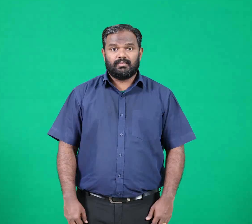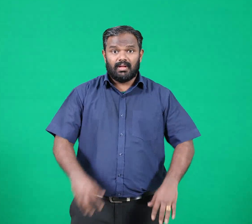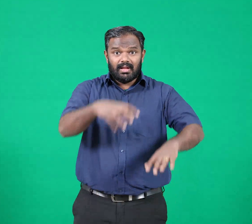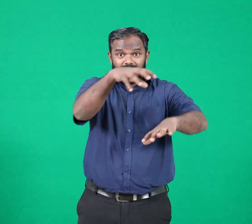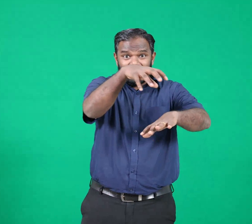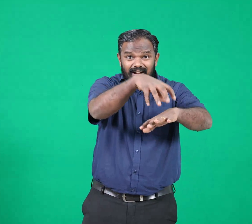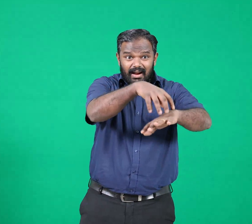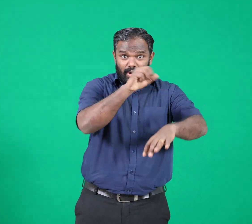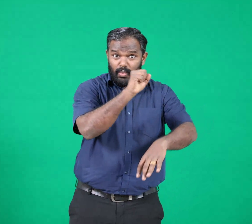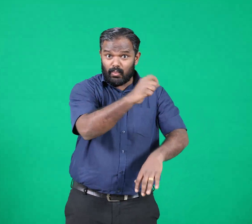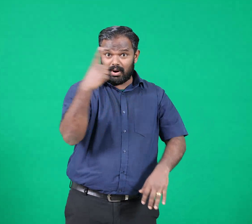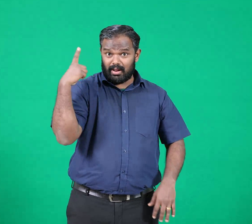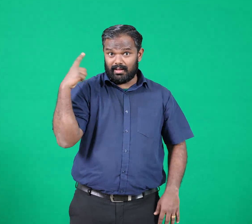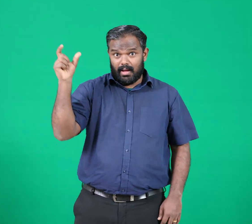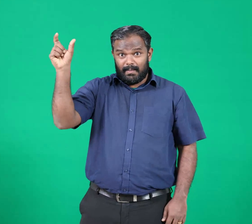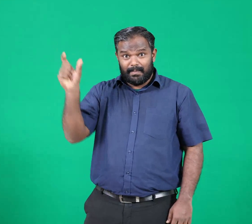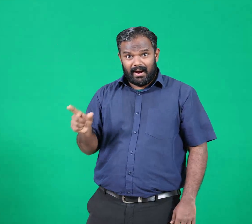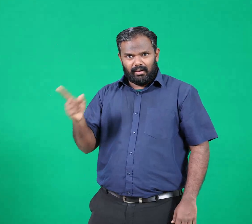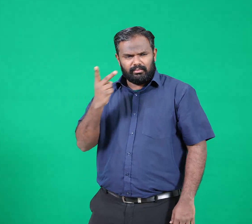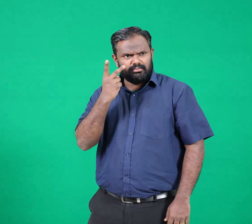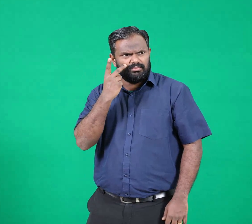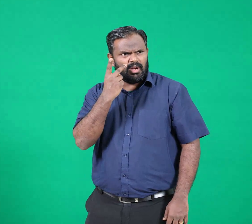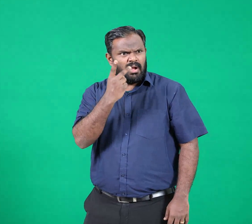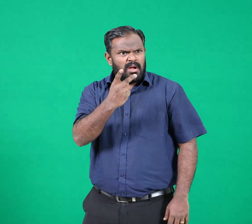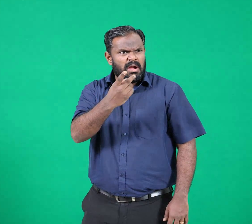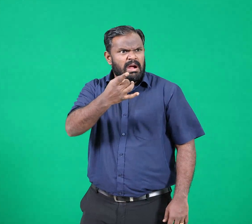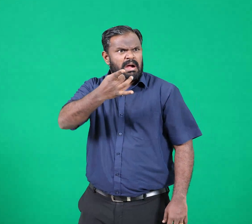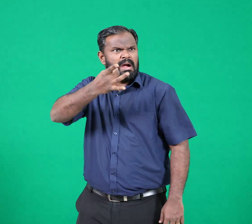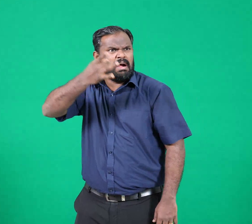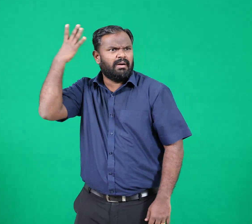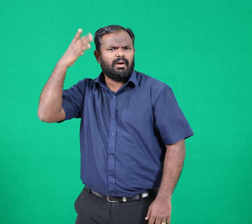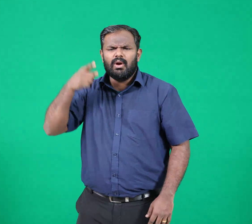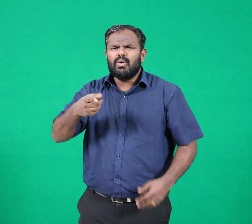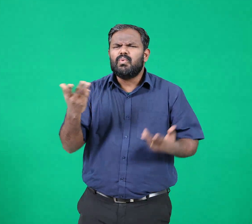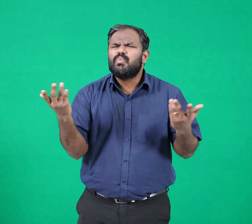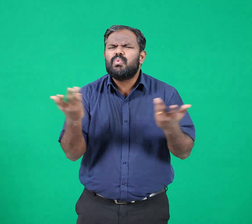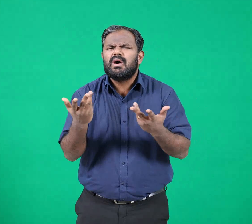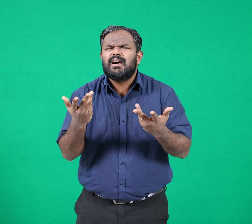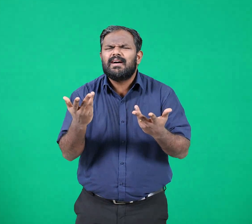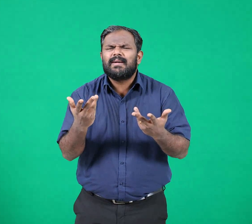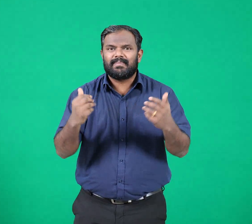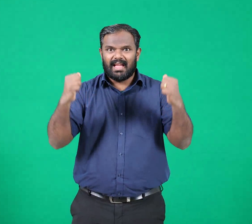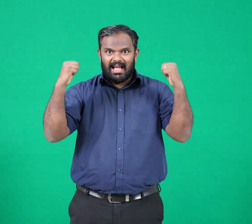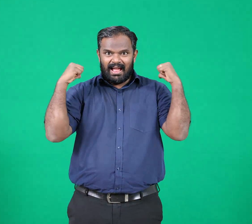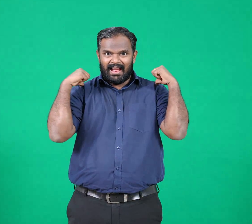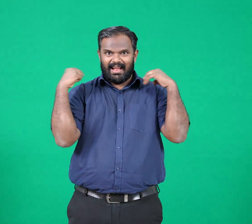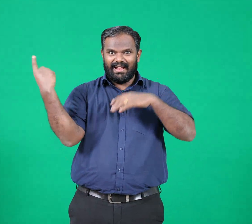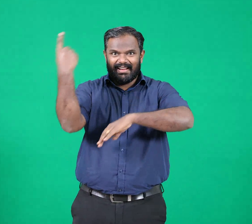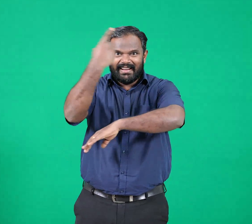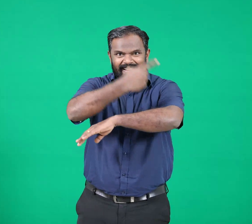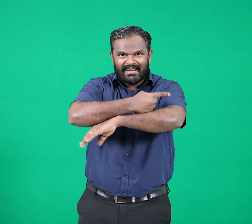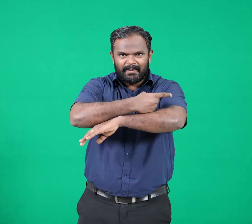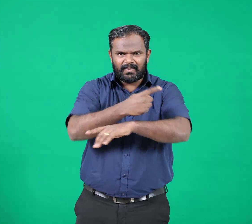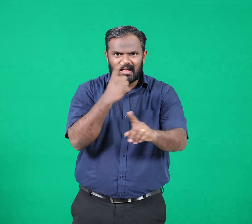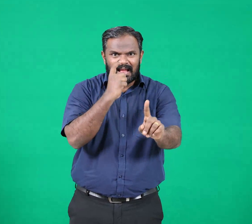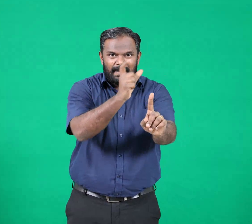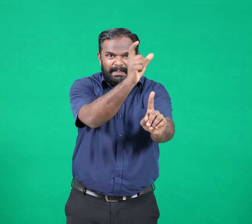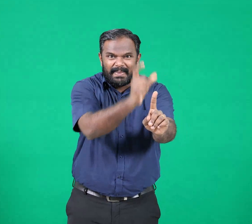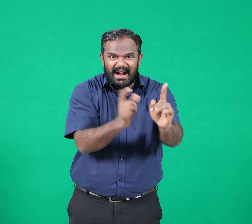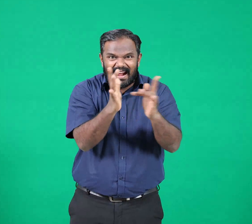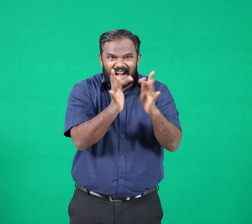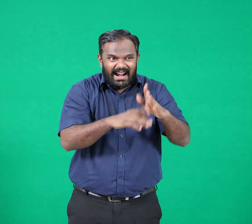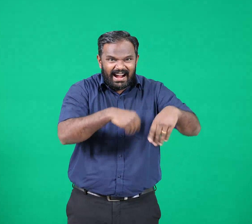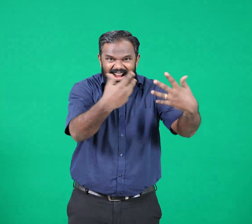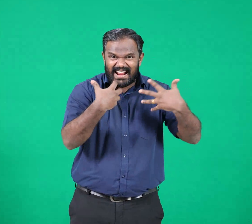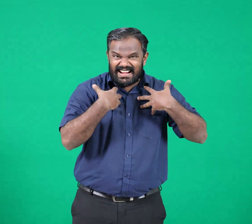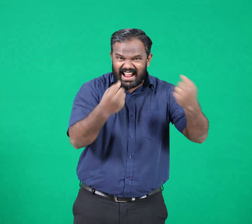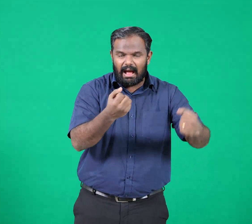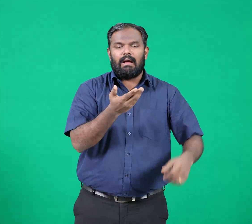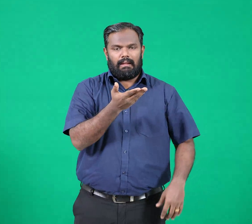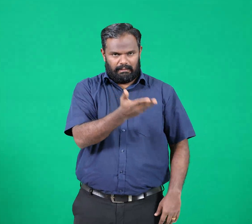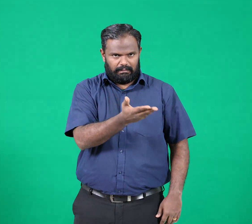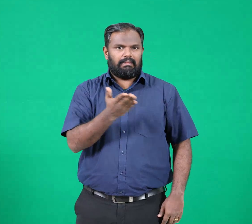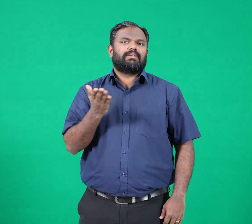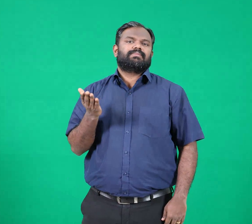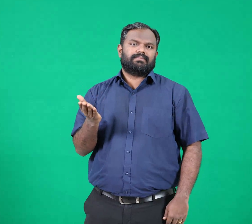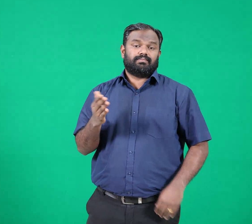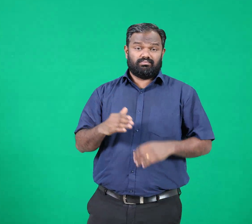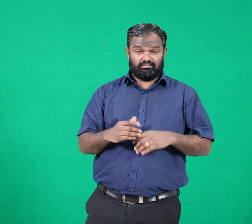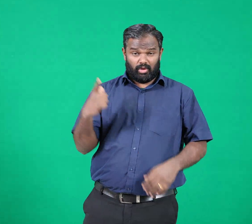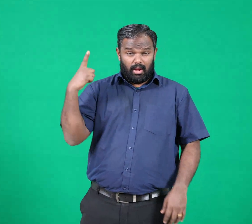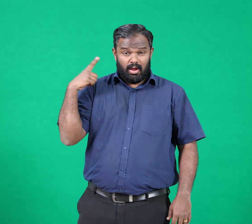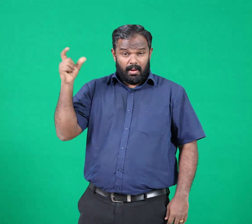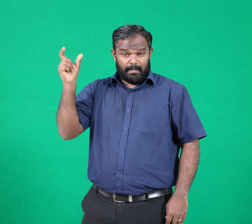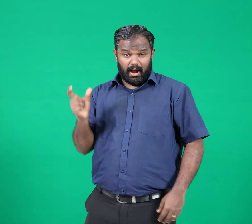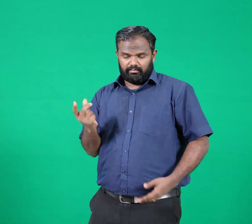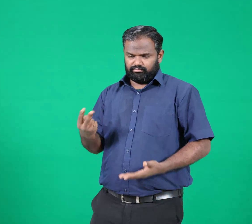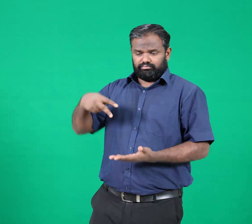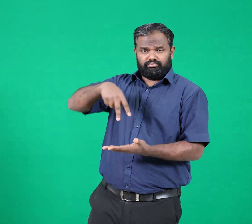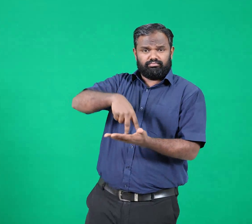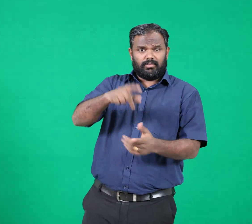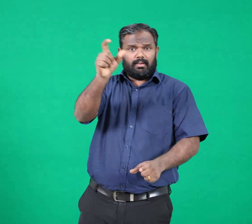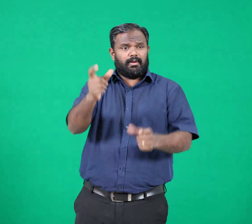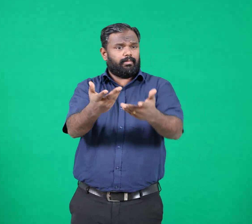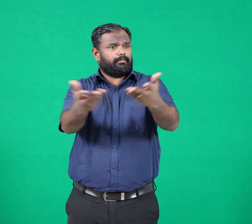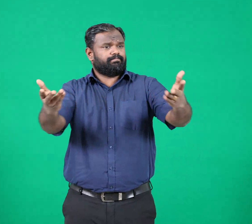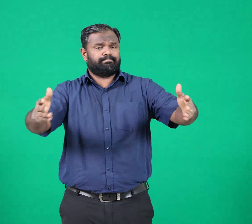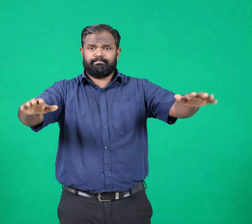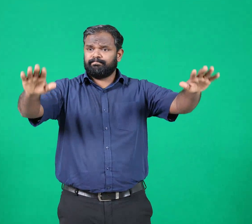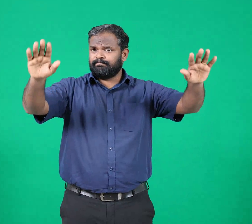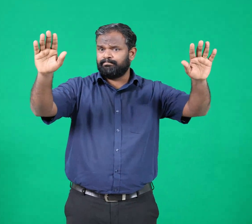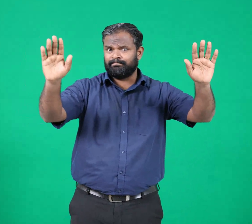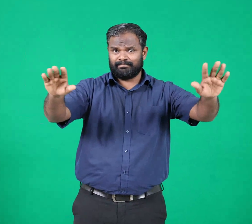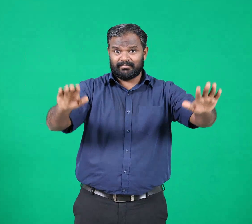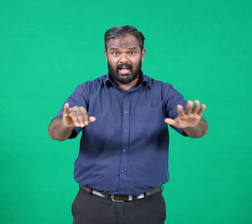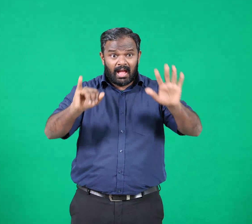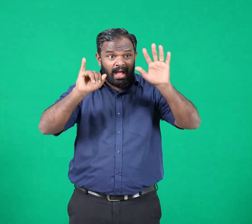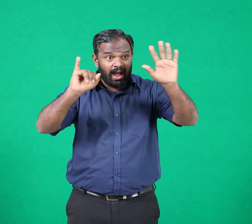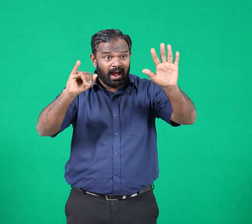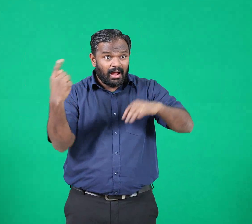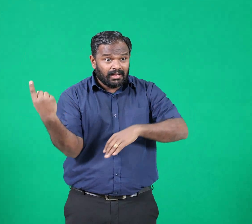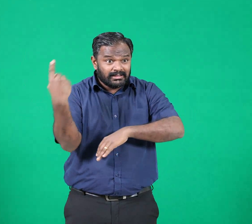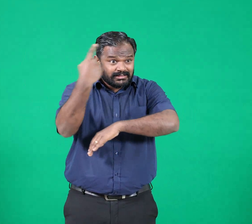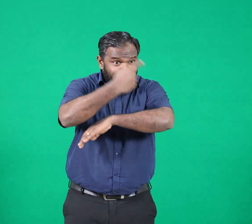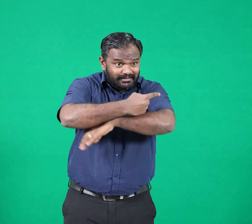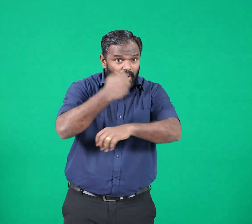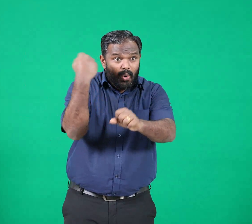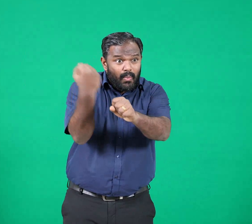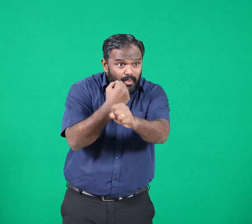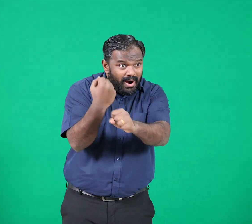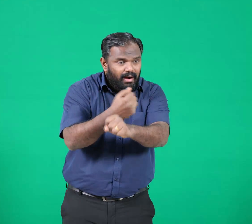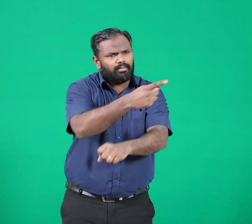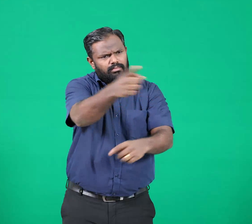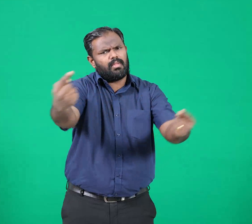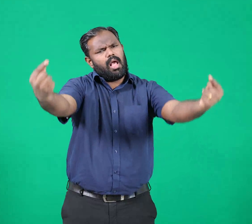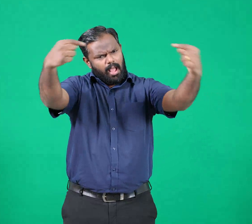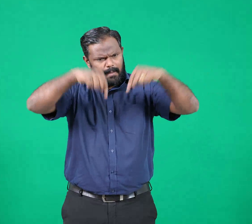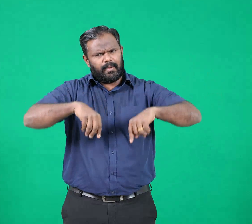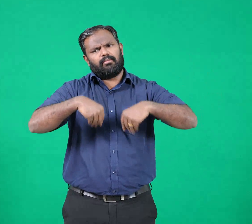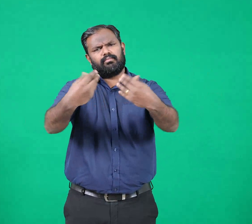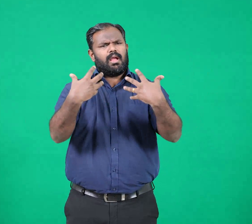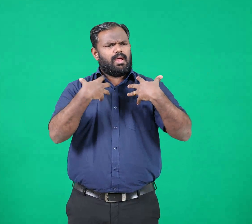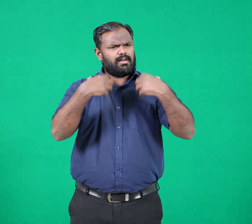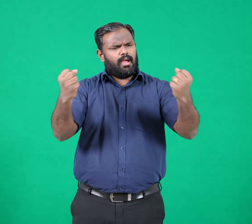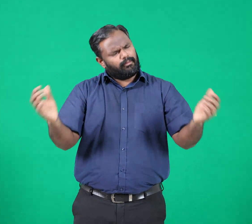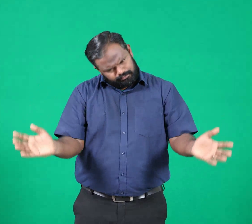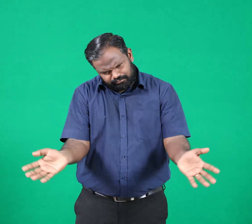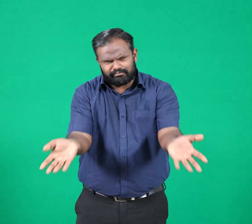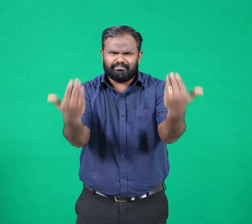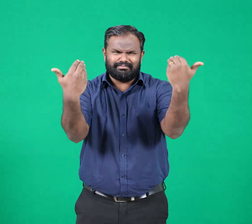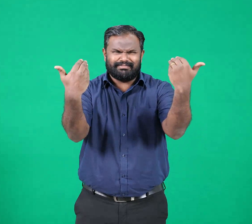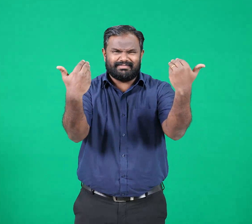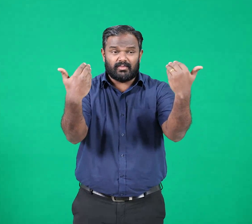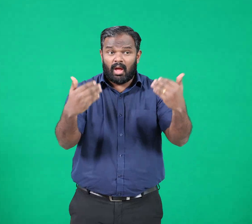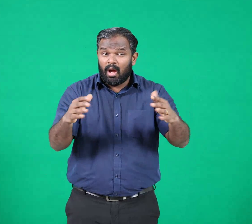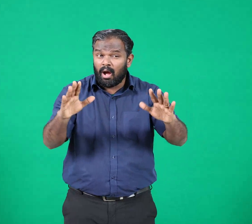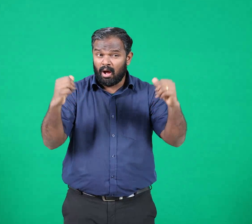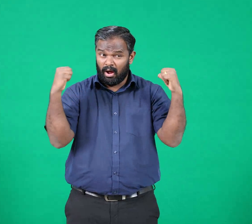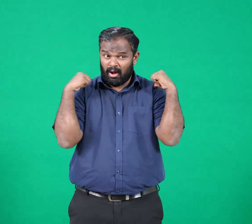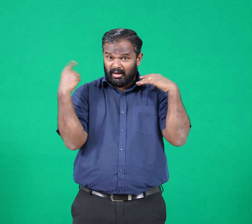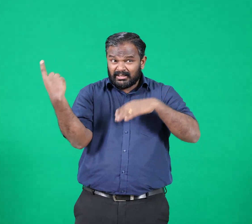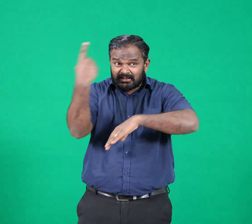But the synagogue leader was indignant that Jesus had healed on the Sabbath. " There are six days for work," he told the crowd.